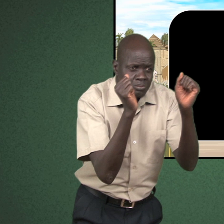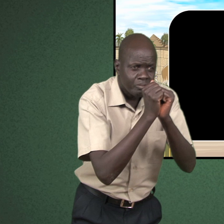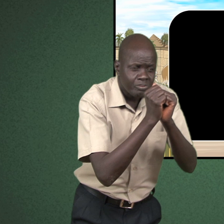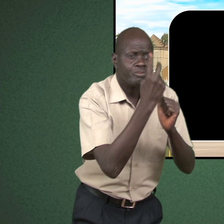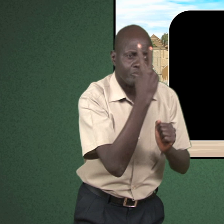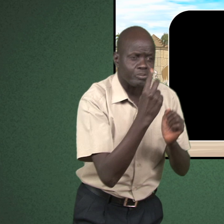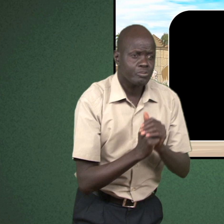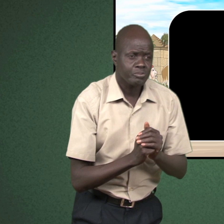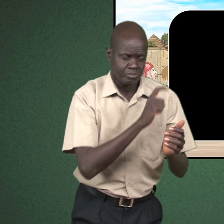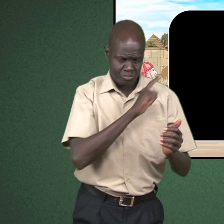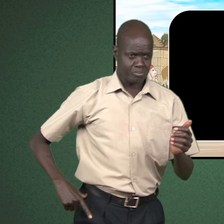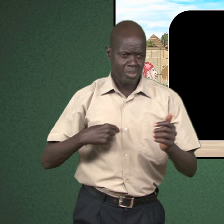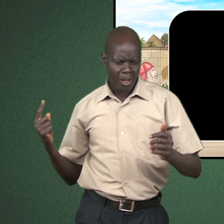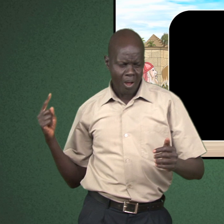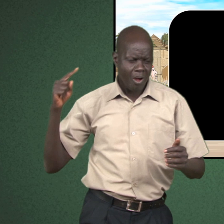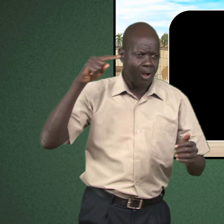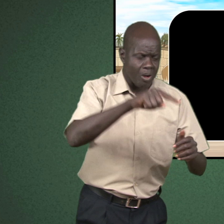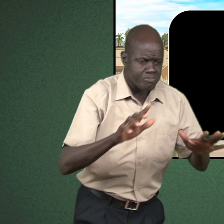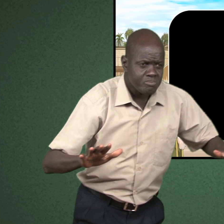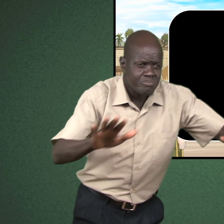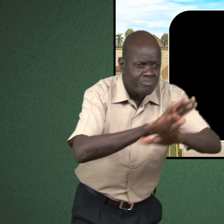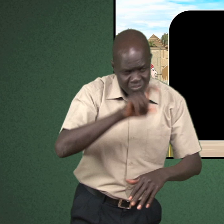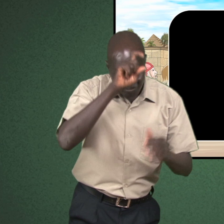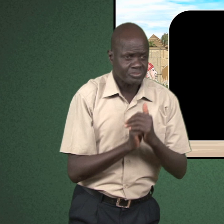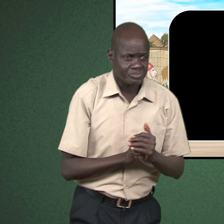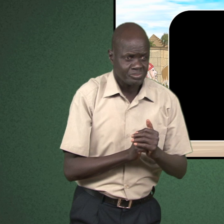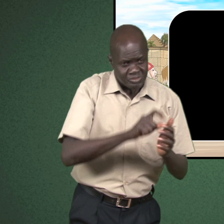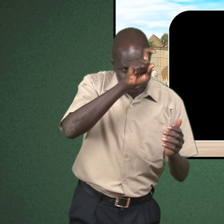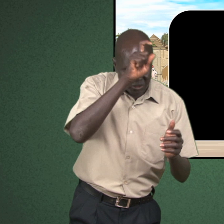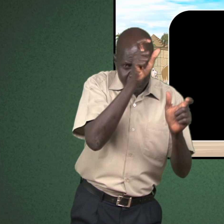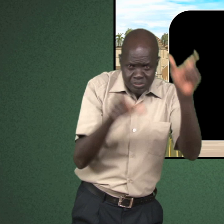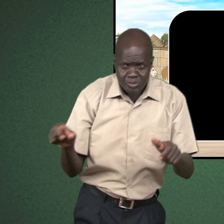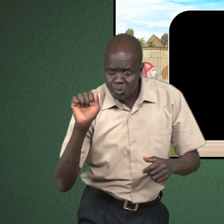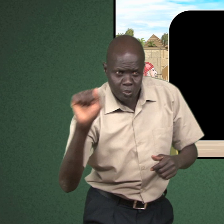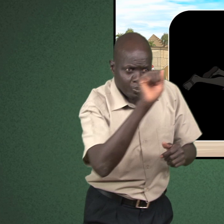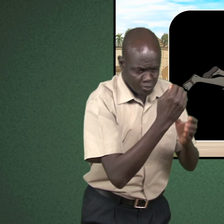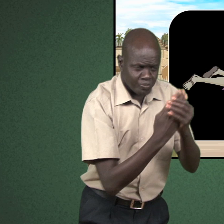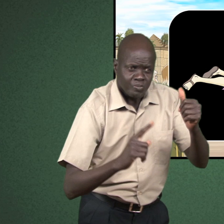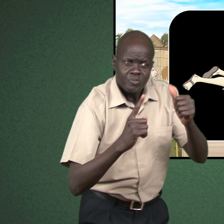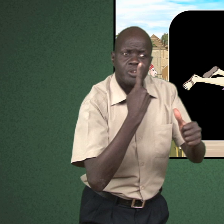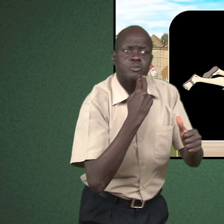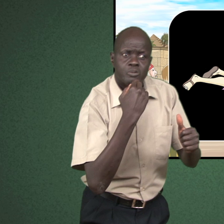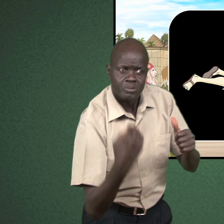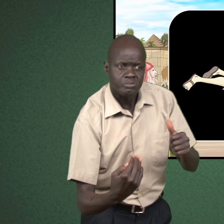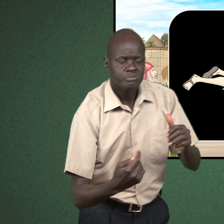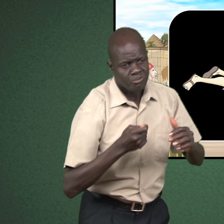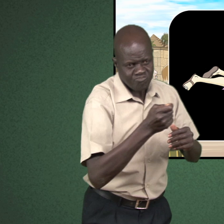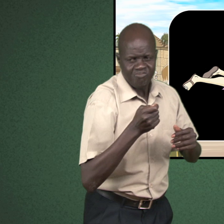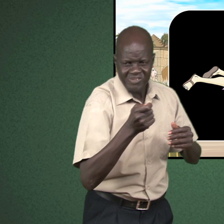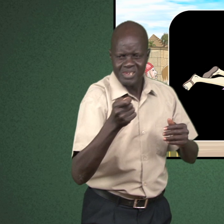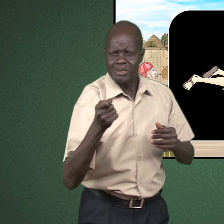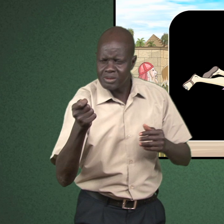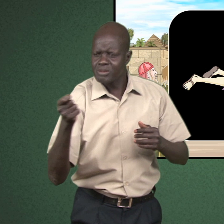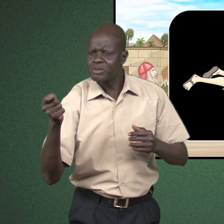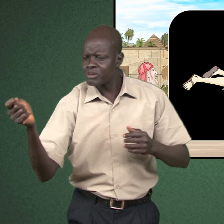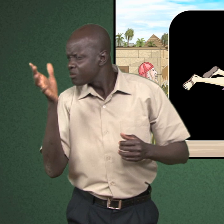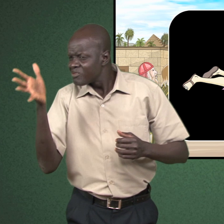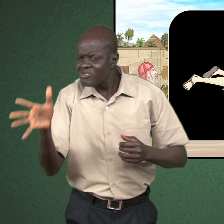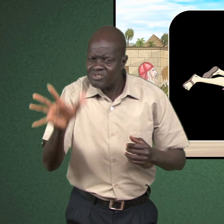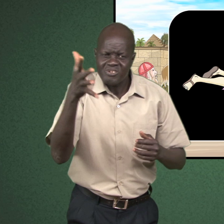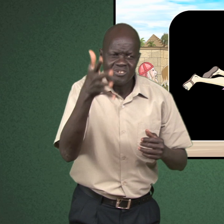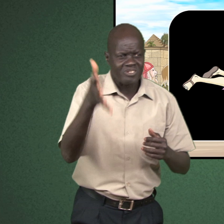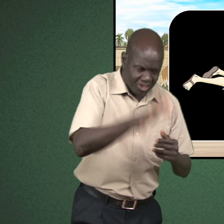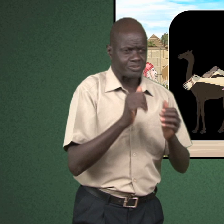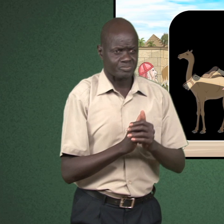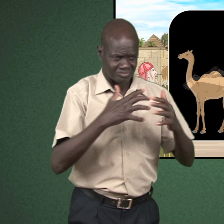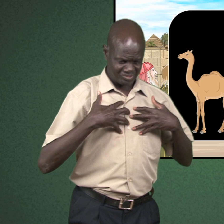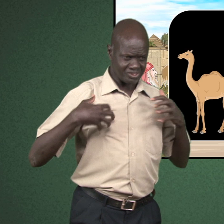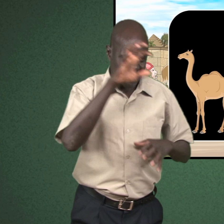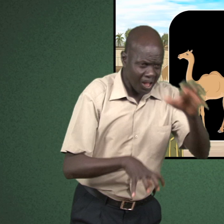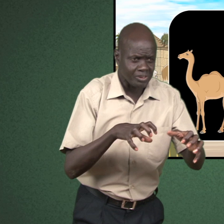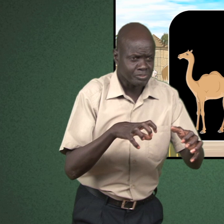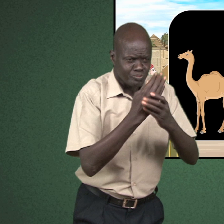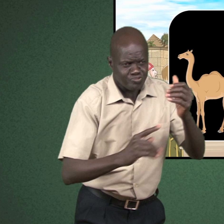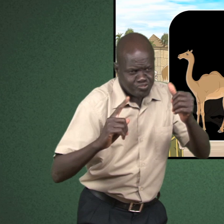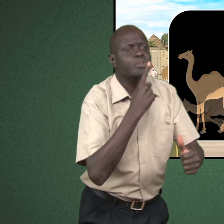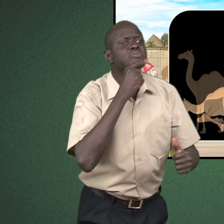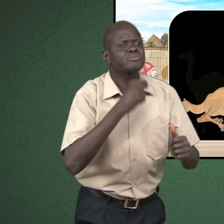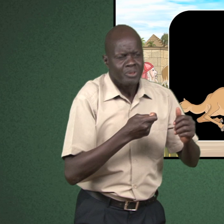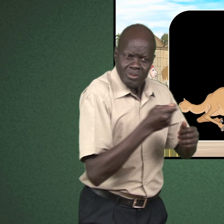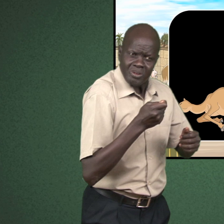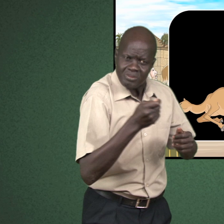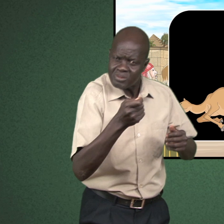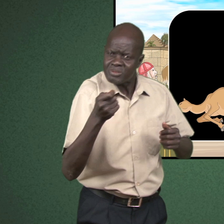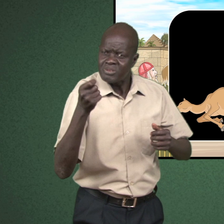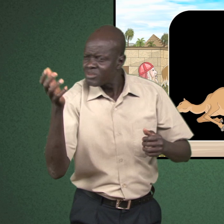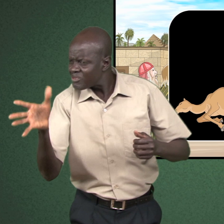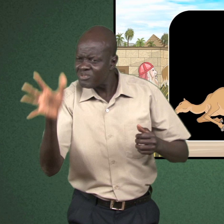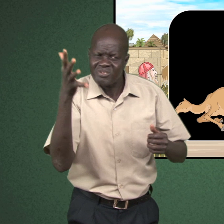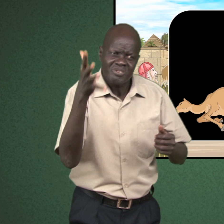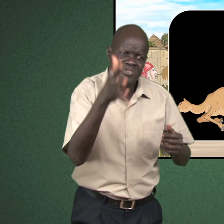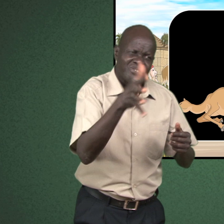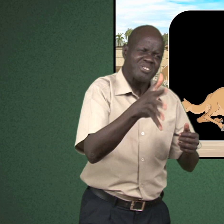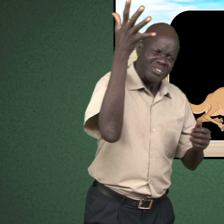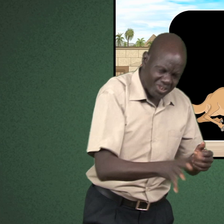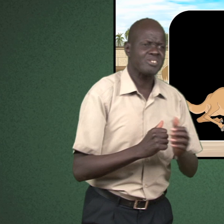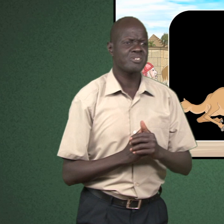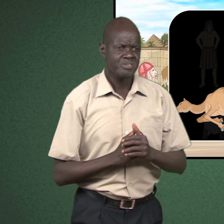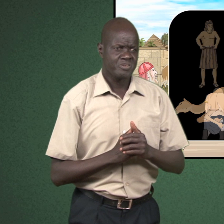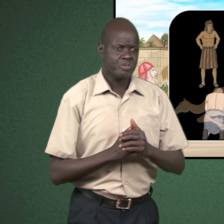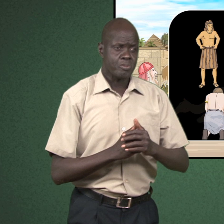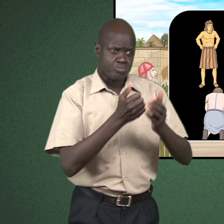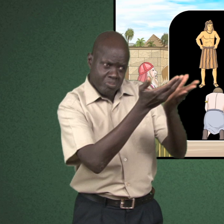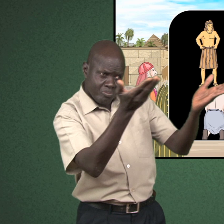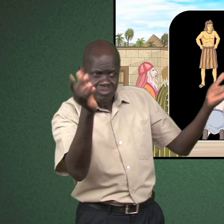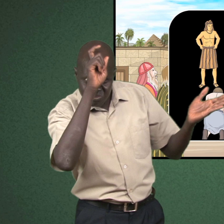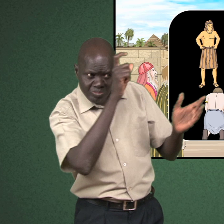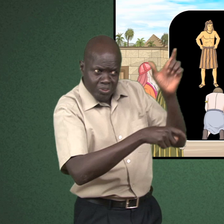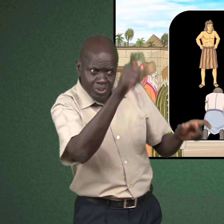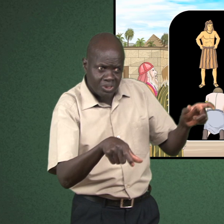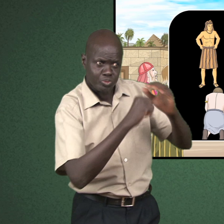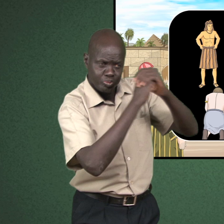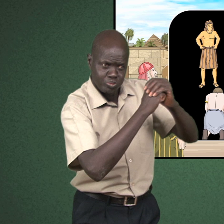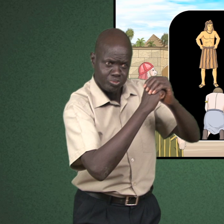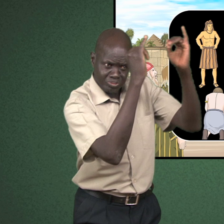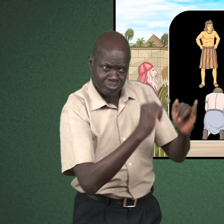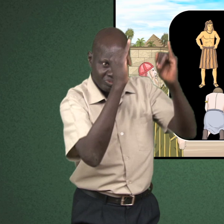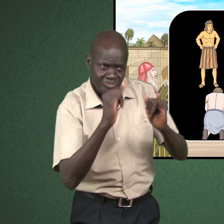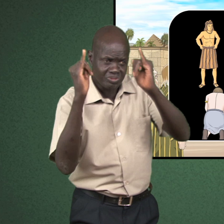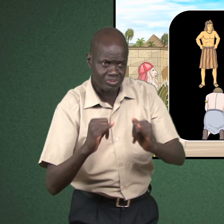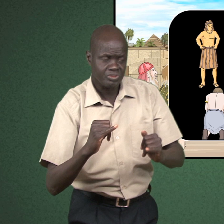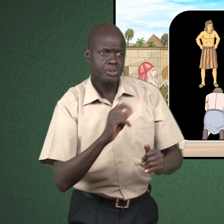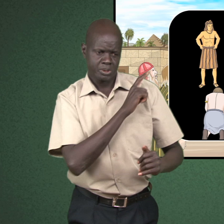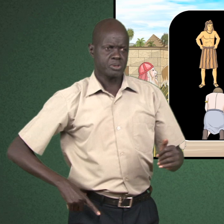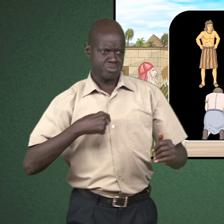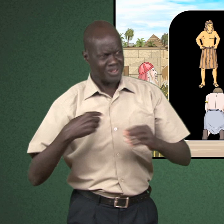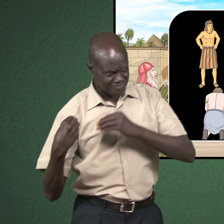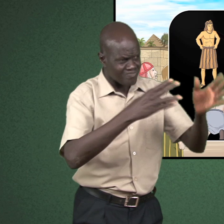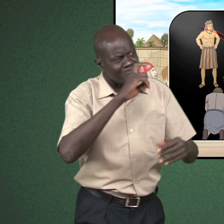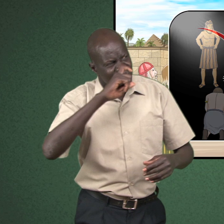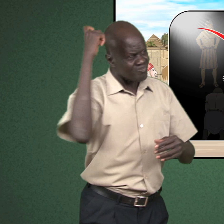On that night I will pass through the land of Egypt and strike down every firstborn male, both man and beast, and I will execute judgment against all the gods of Egypt.